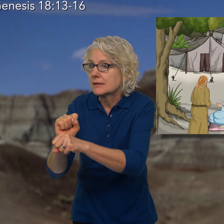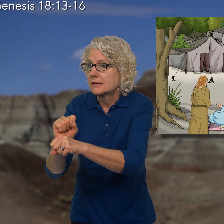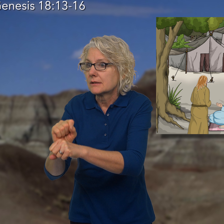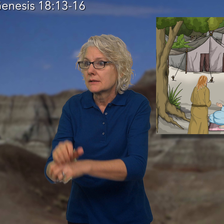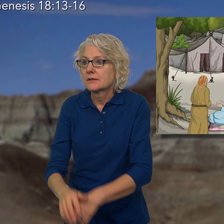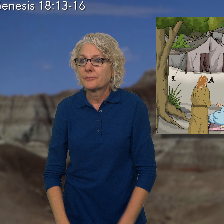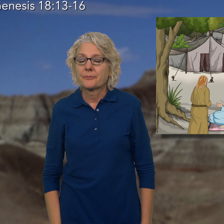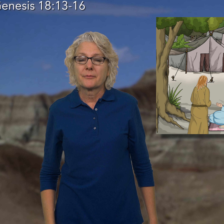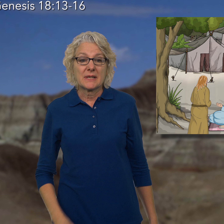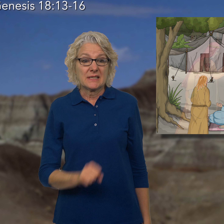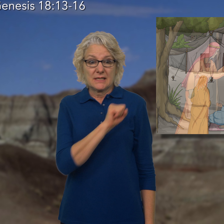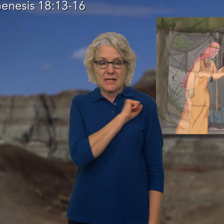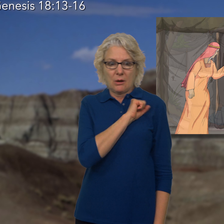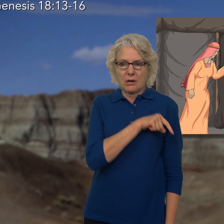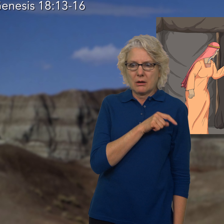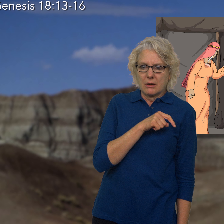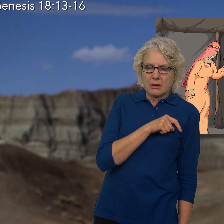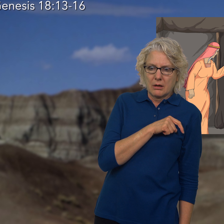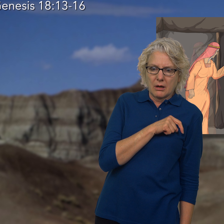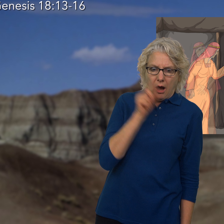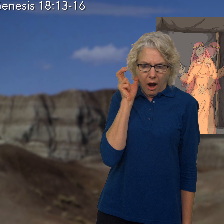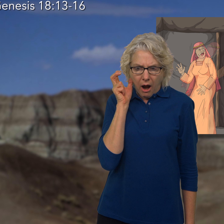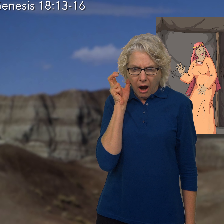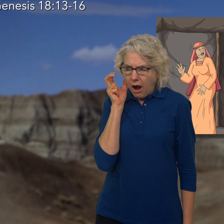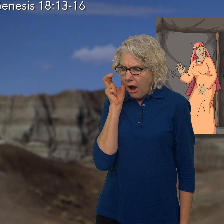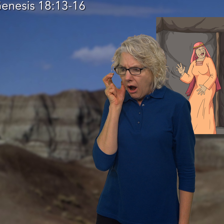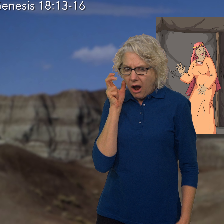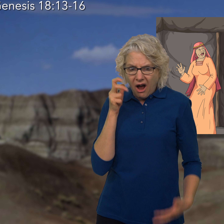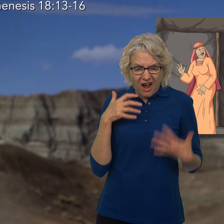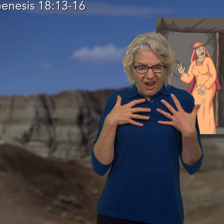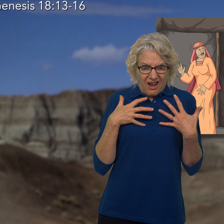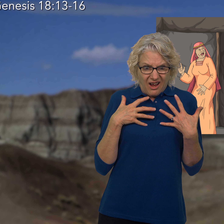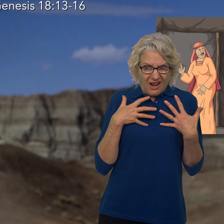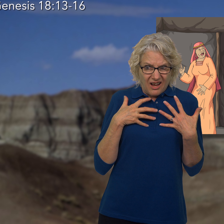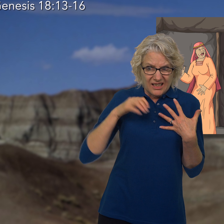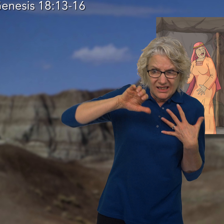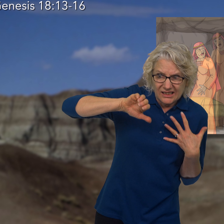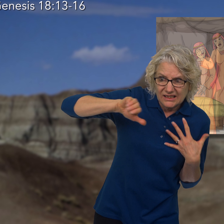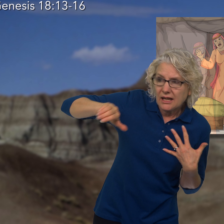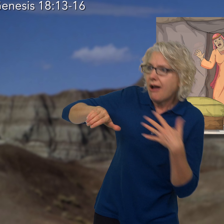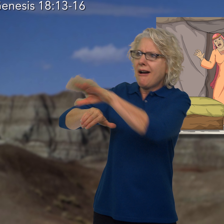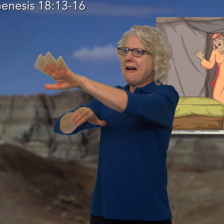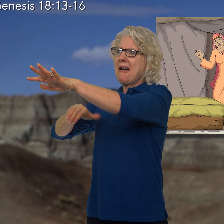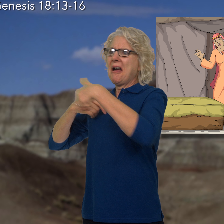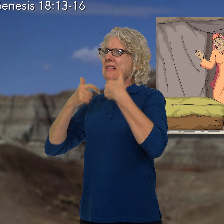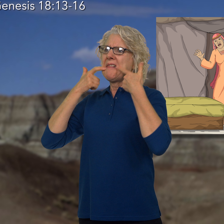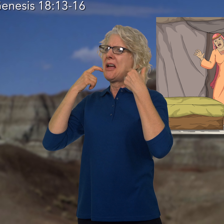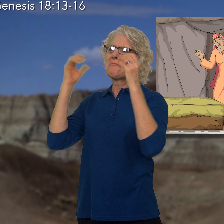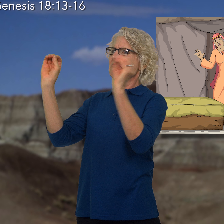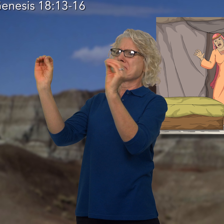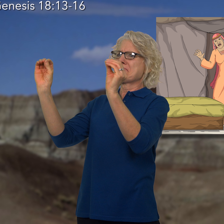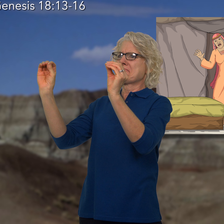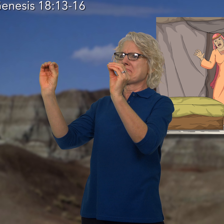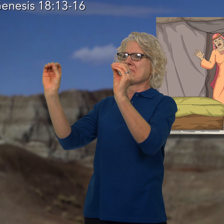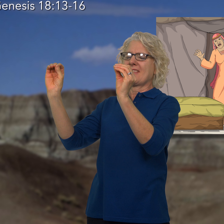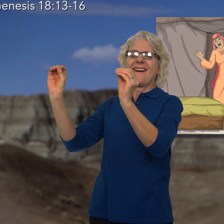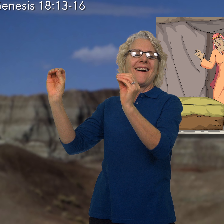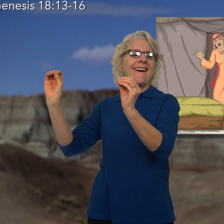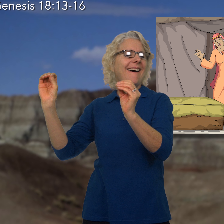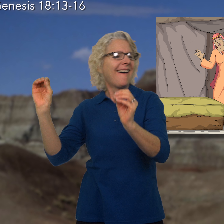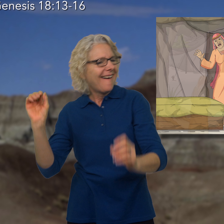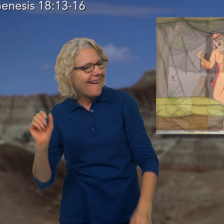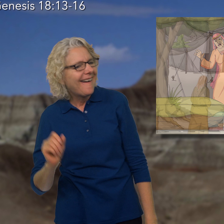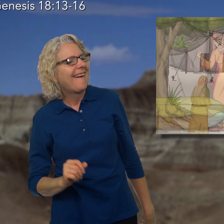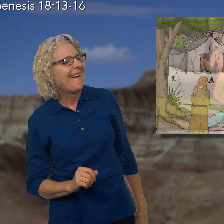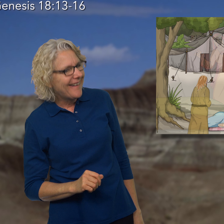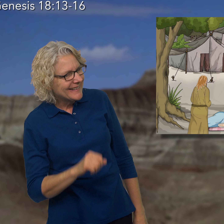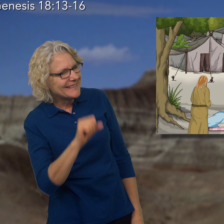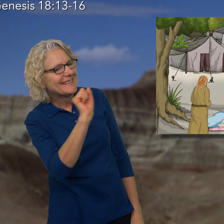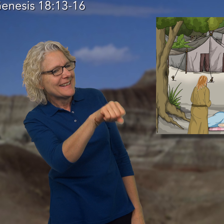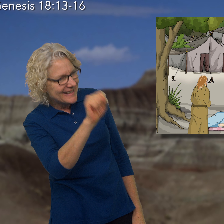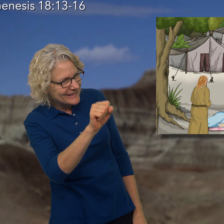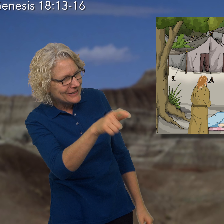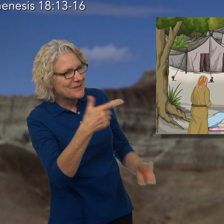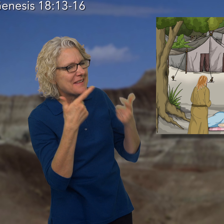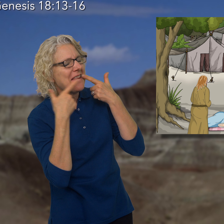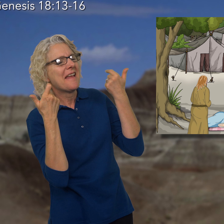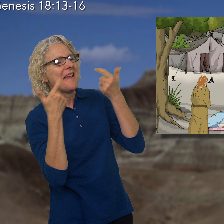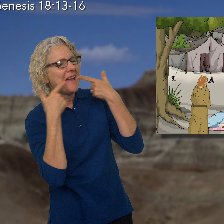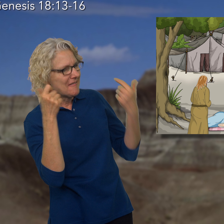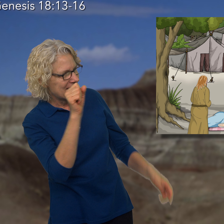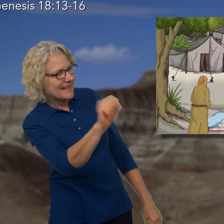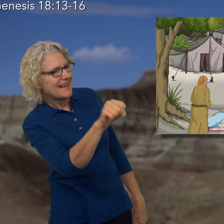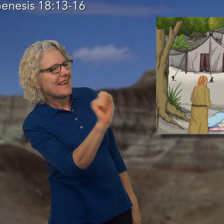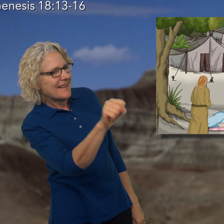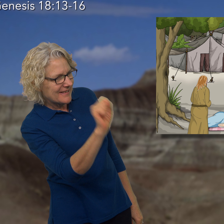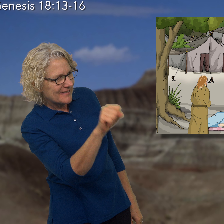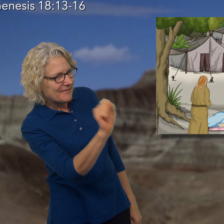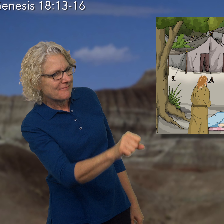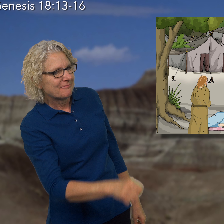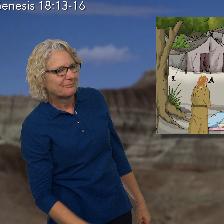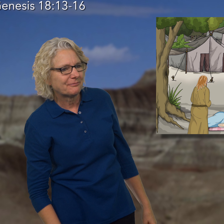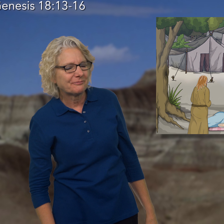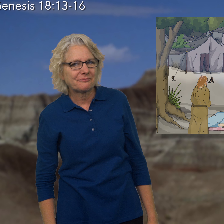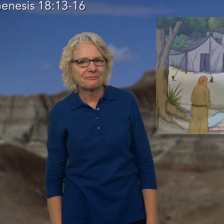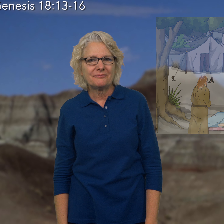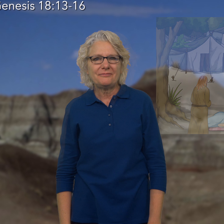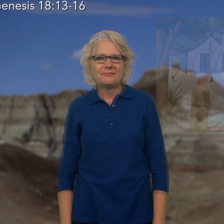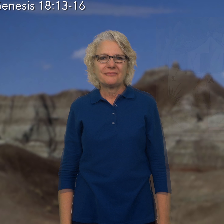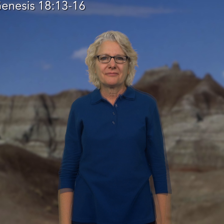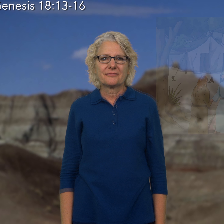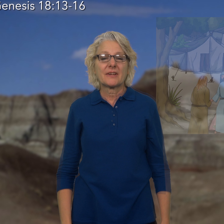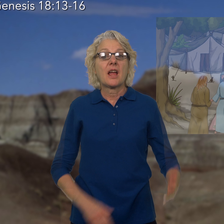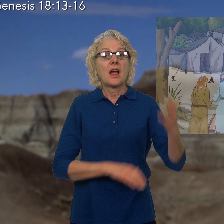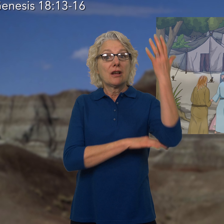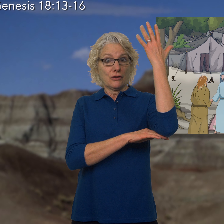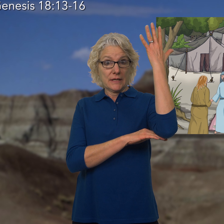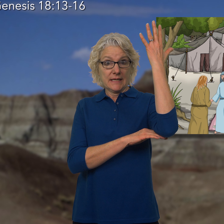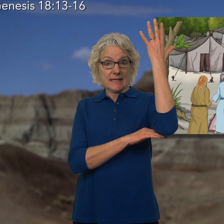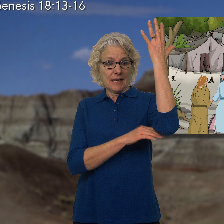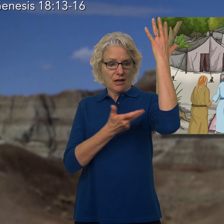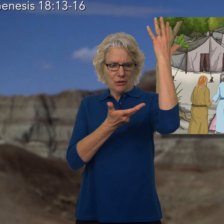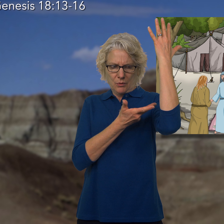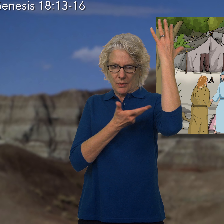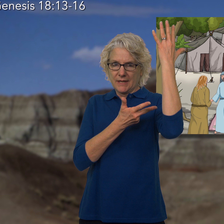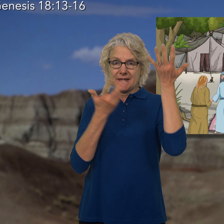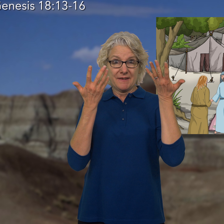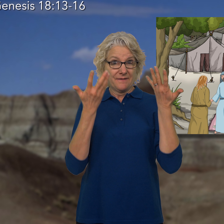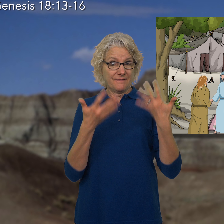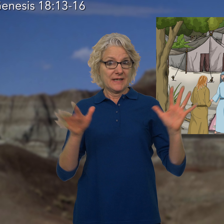But Sarah was afraid, so she denied it and said, “I did not laugh.” “No,” replied the LORD, “but you did laugh.”